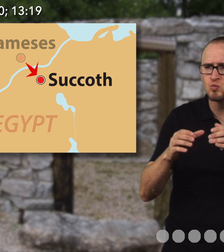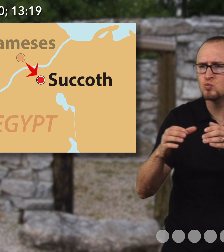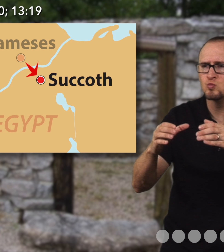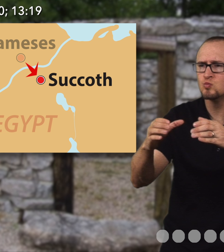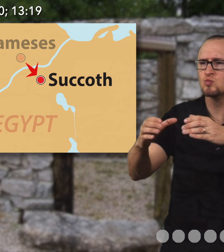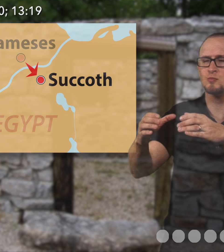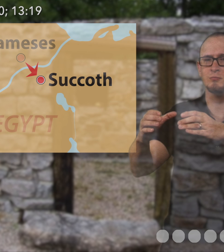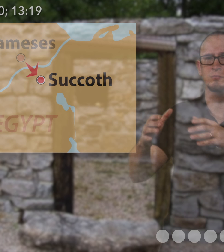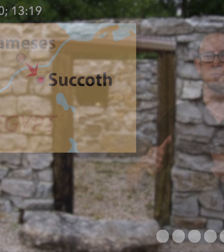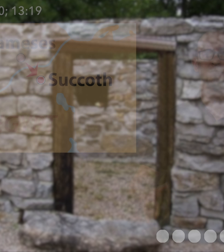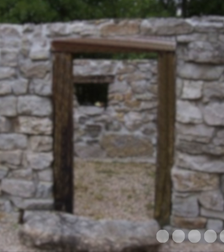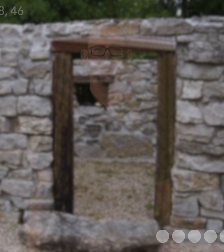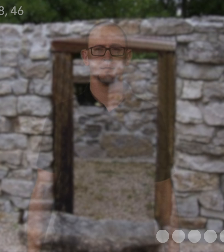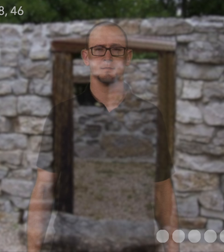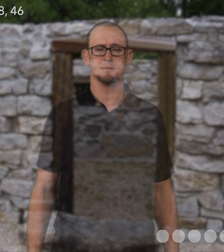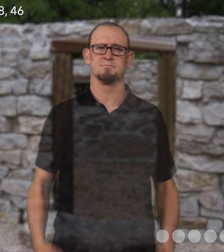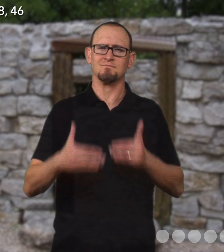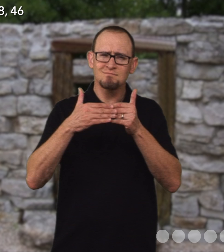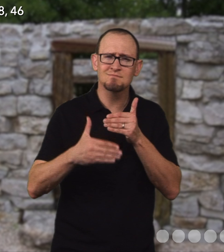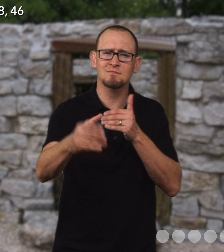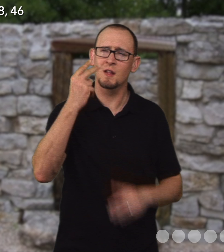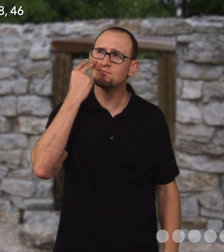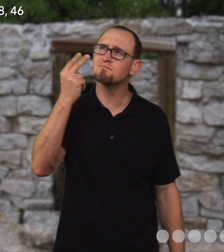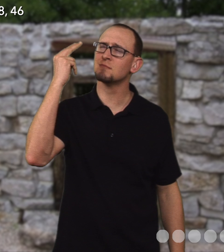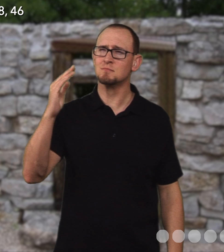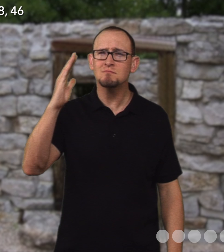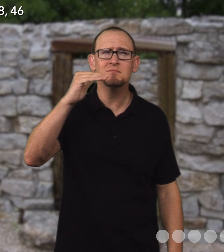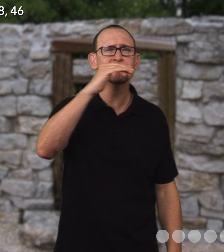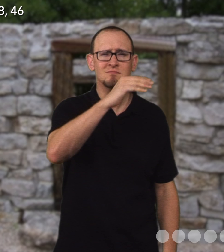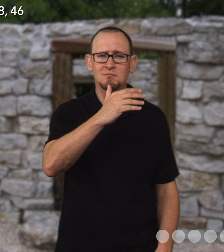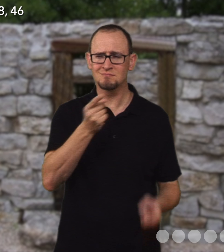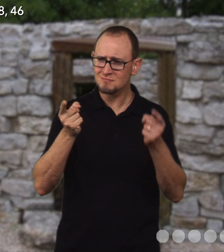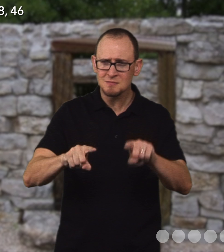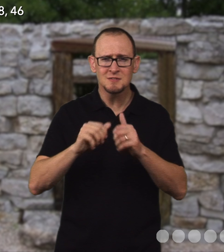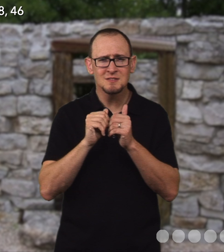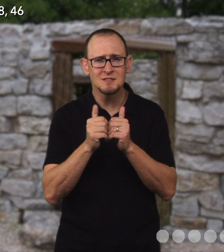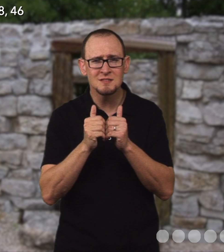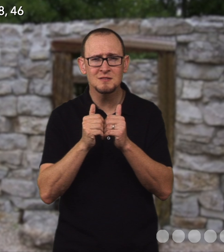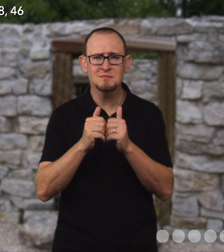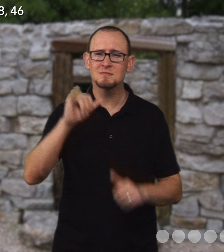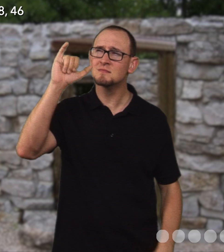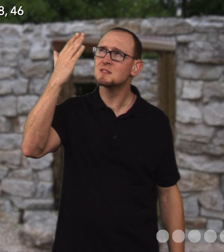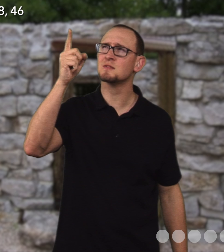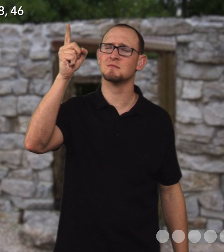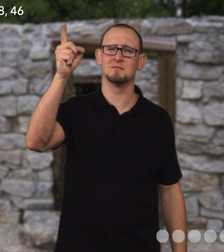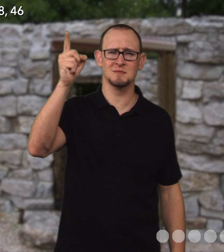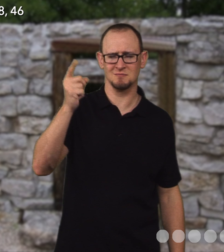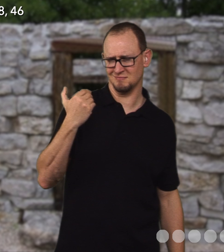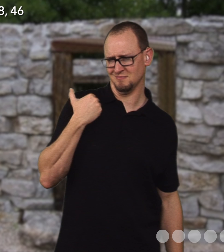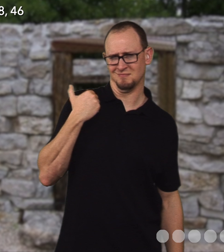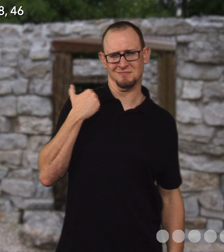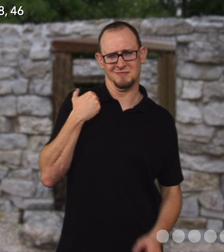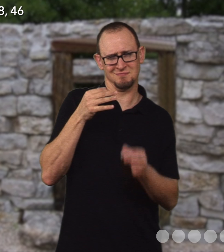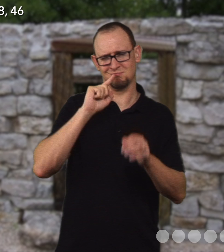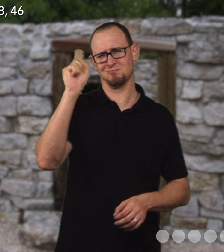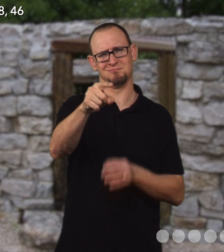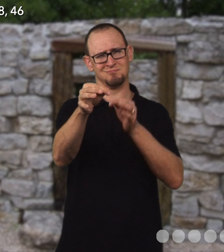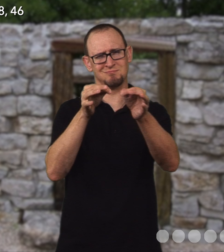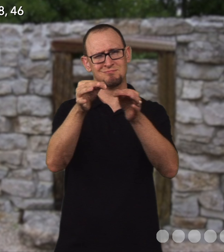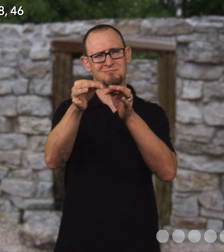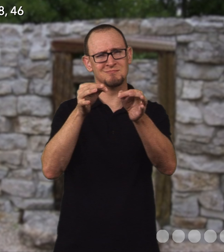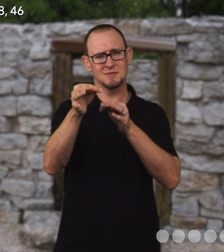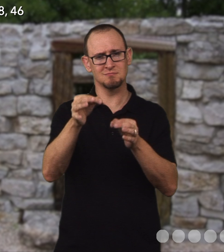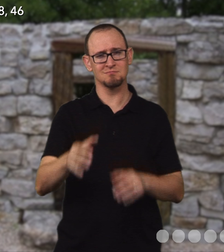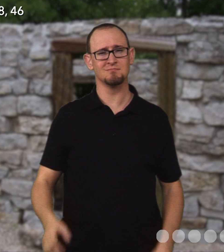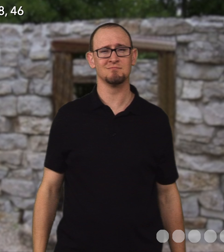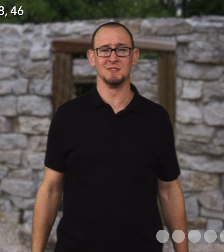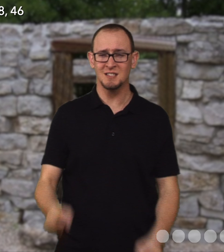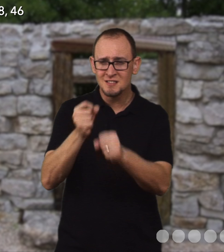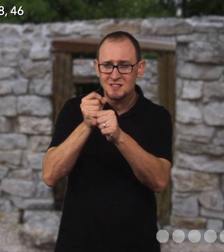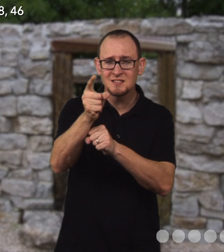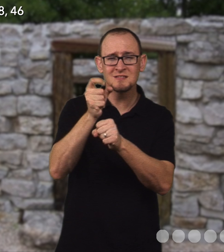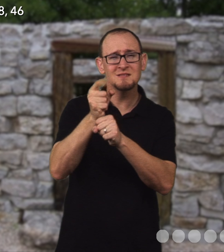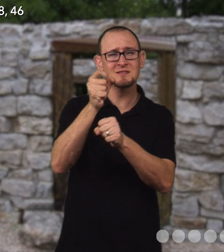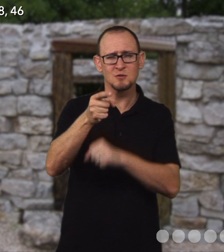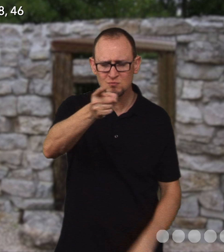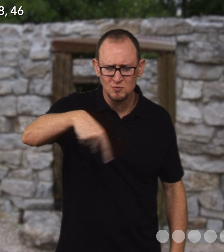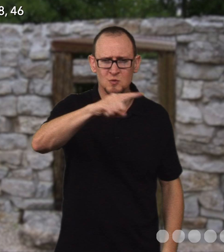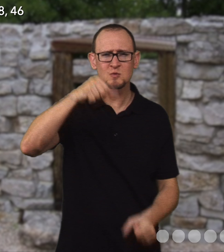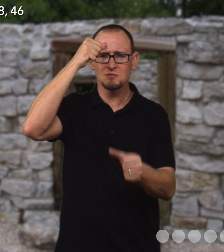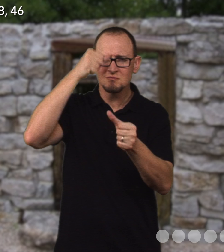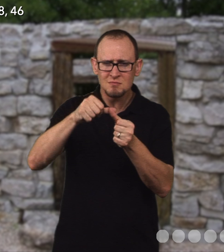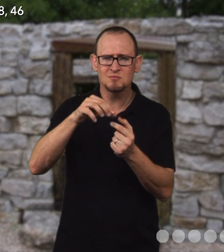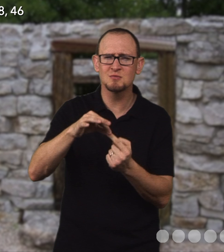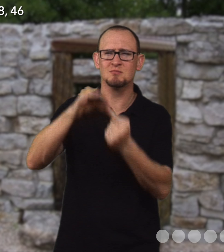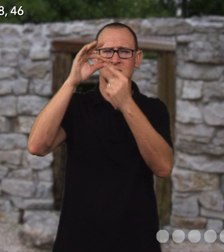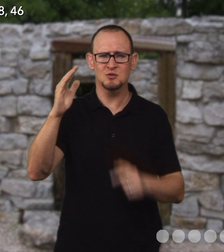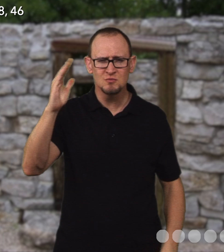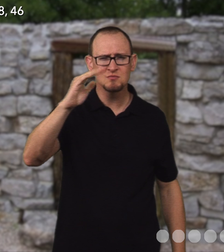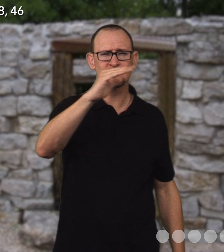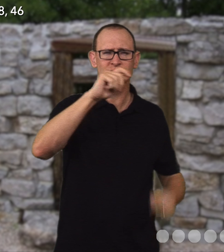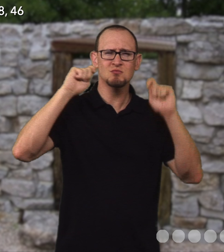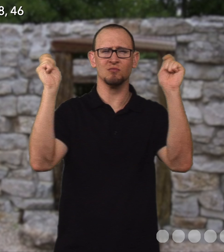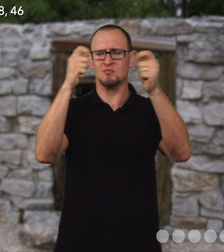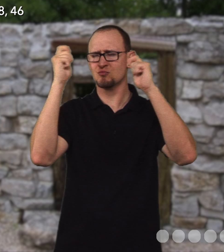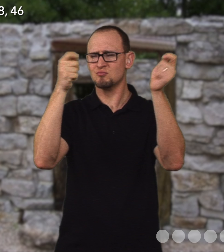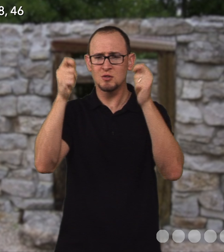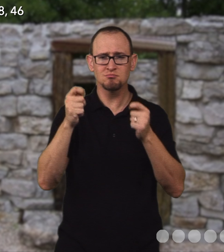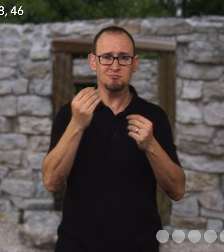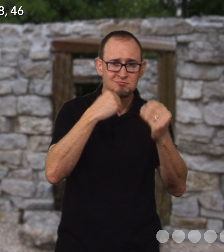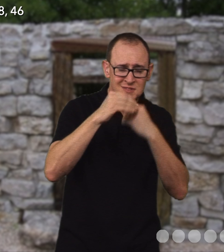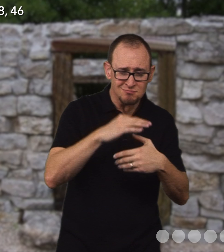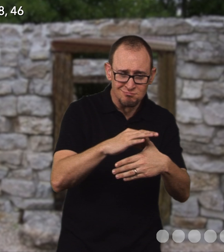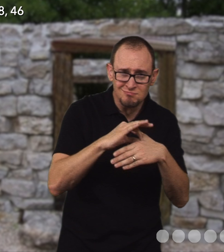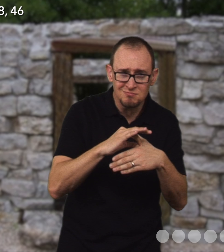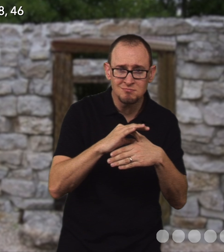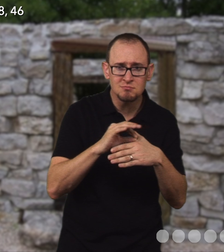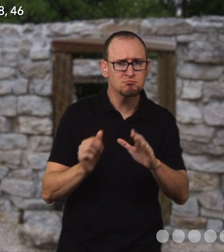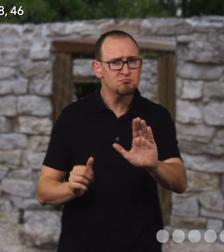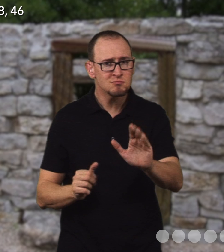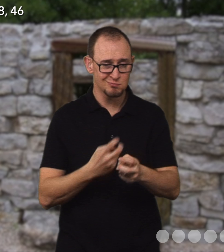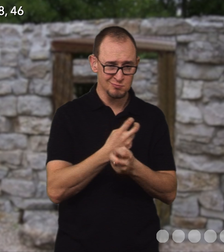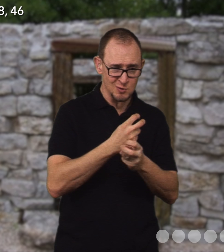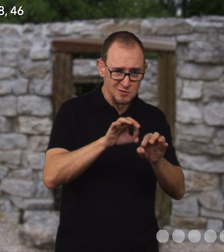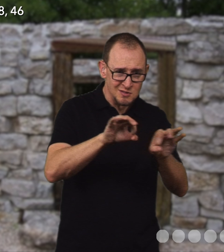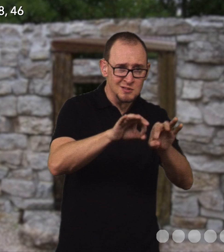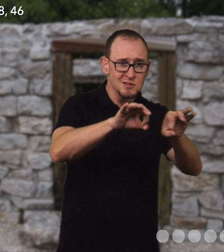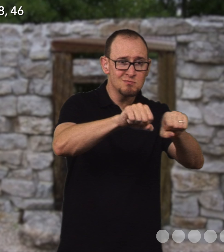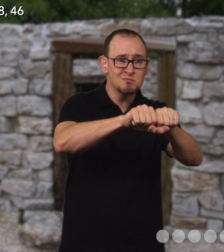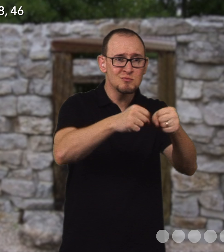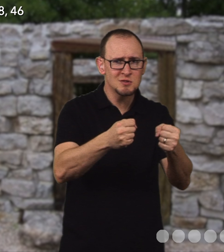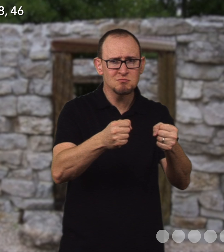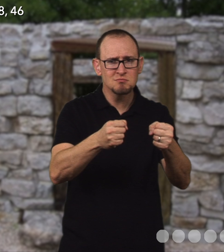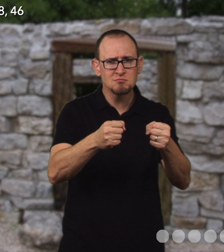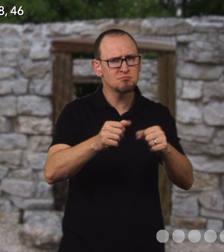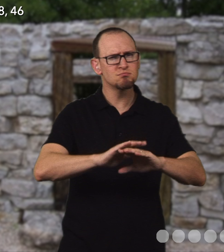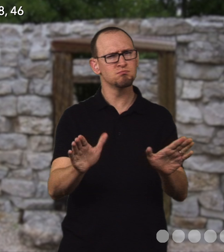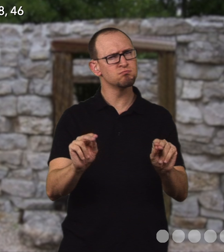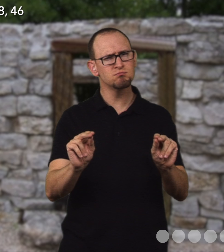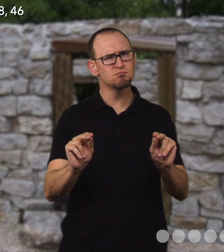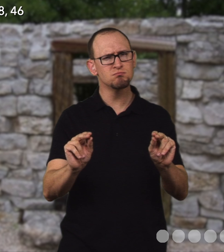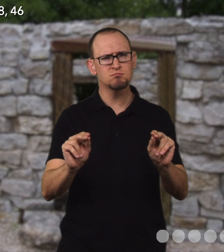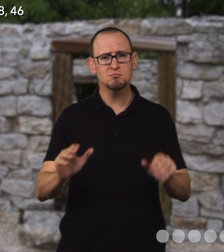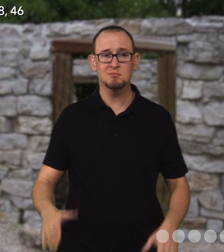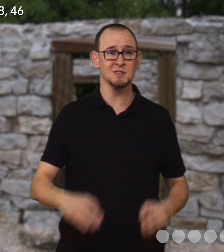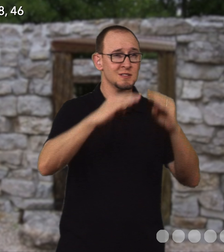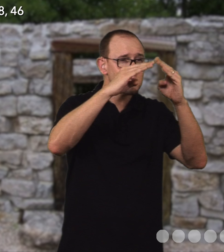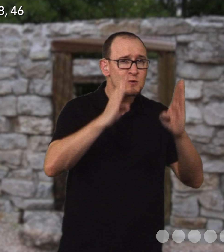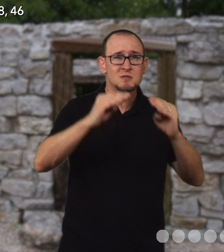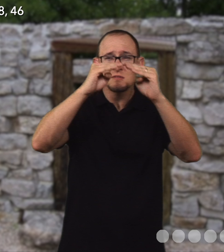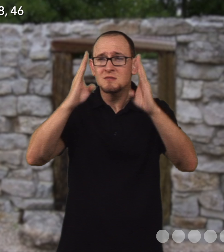And this day will be a memorial for you, and you are to celebrate it as a feast to the LORD, as a permanent statute for the generations to come.